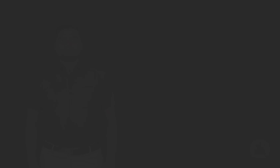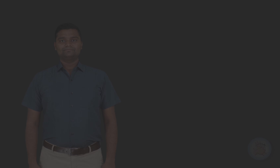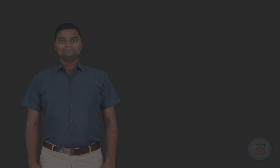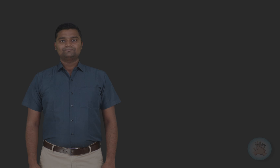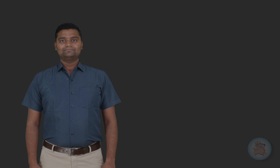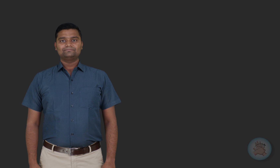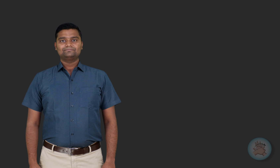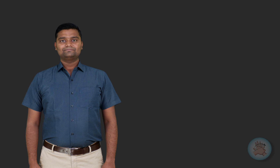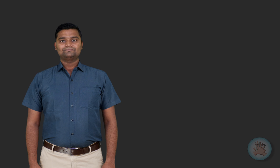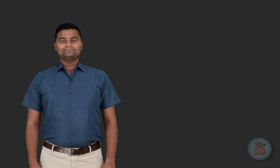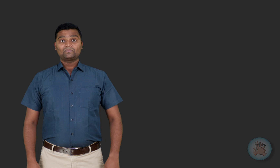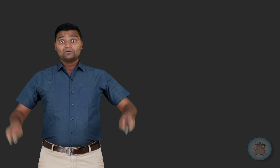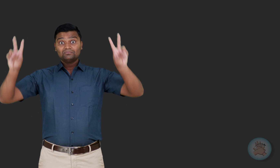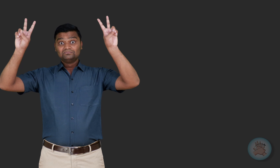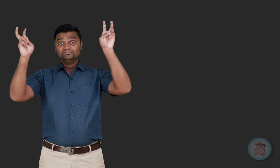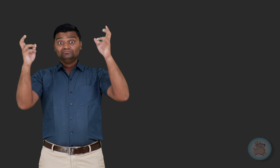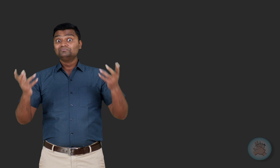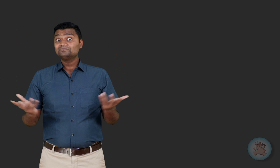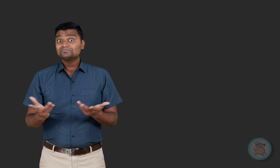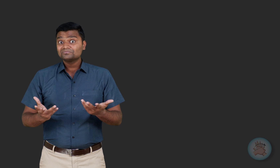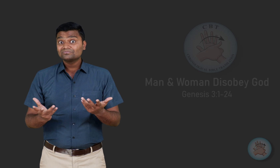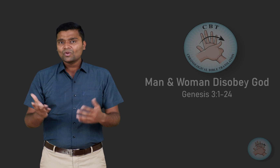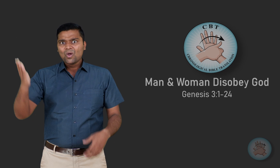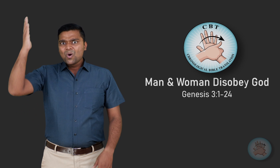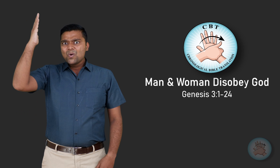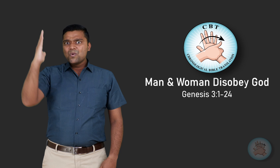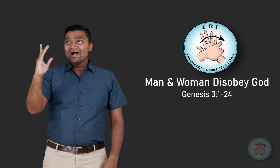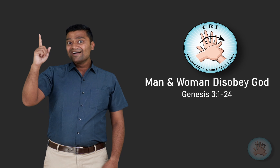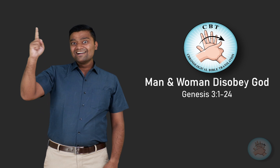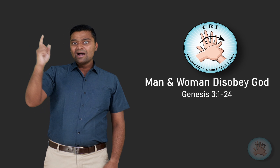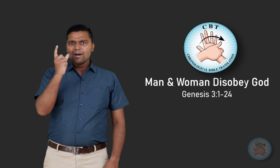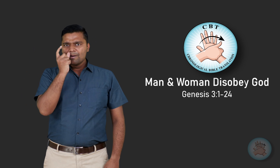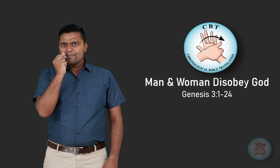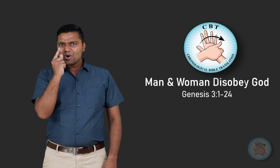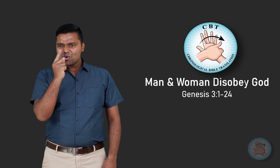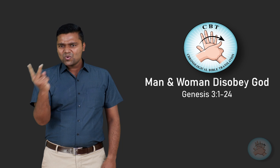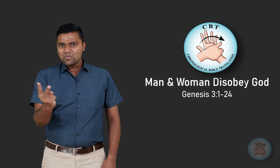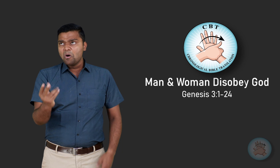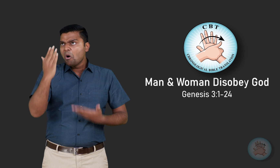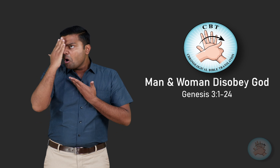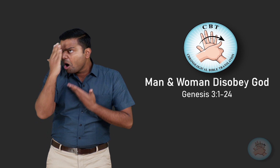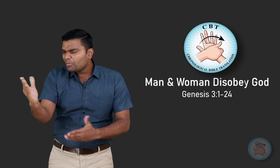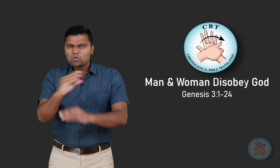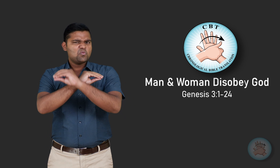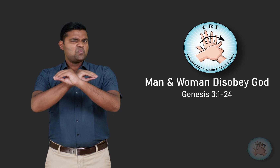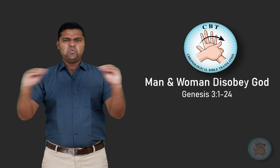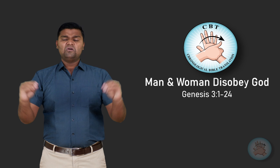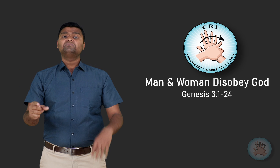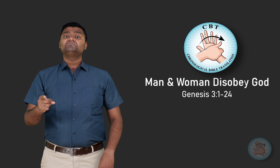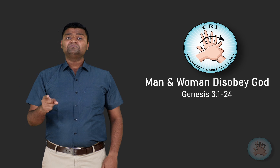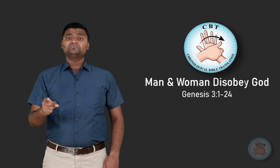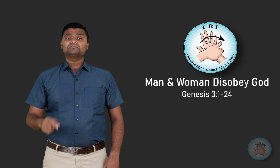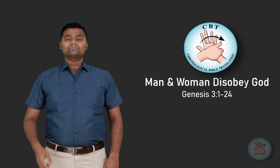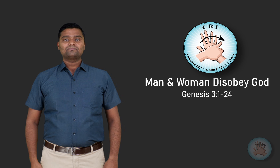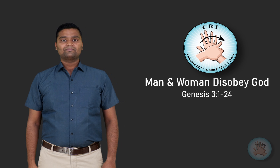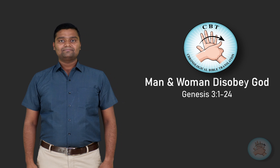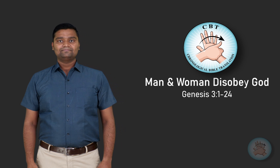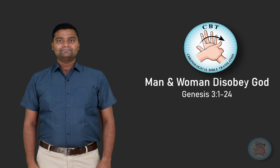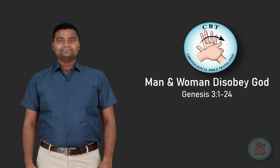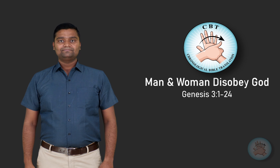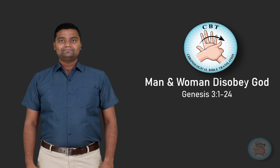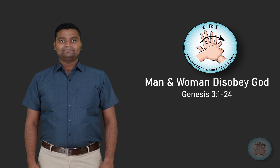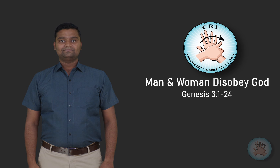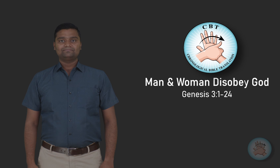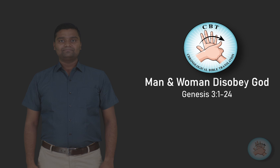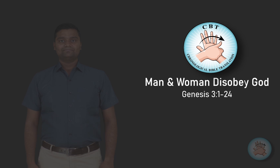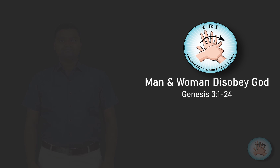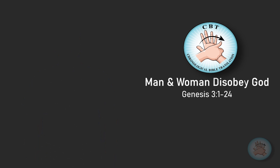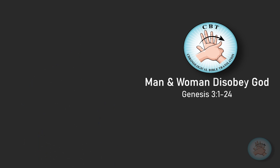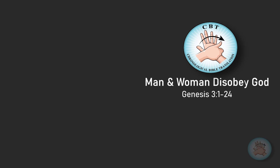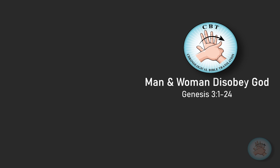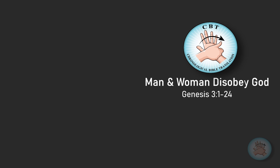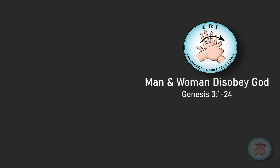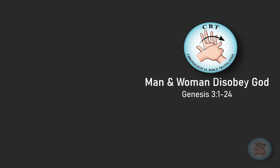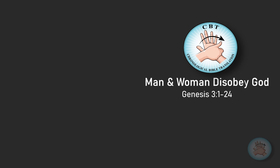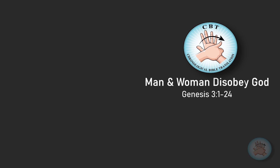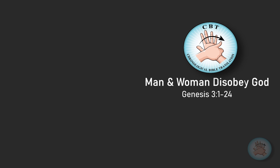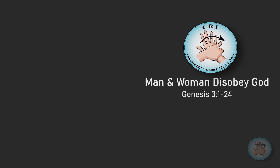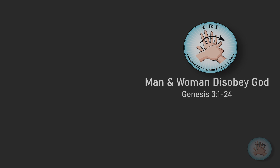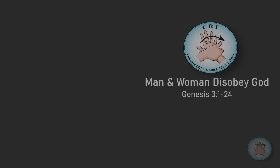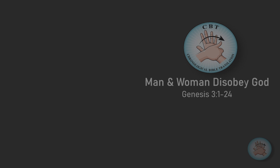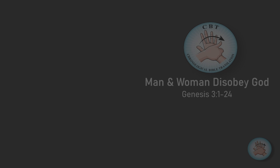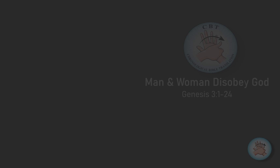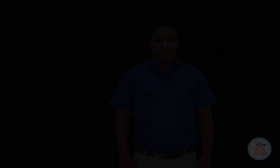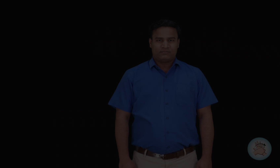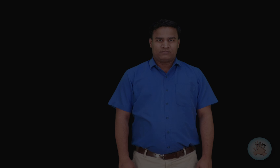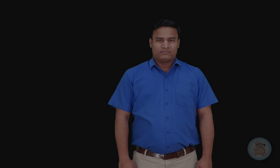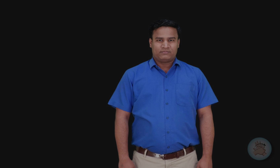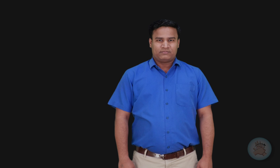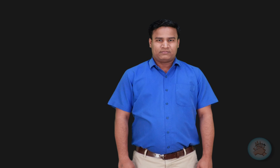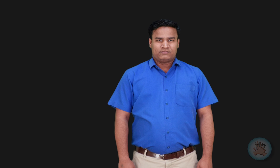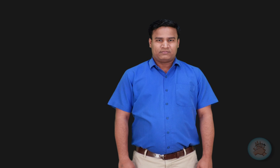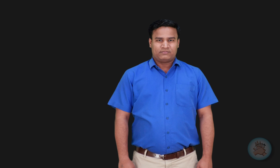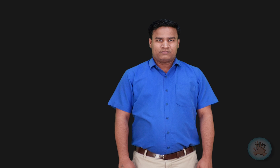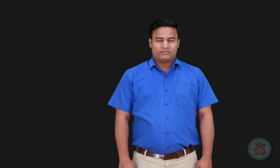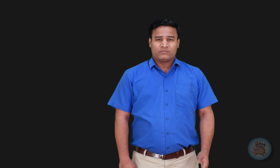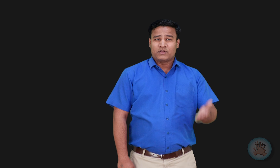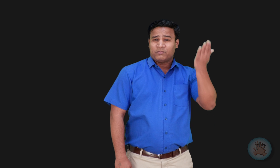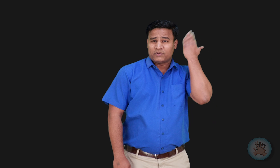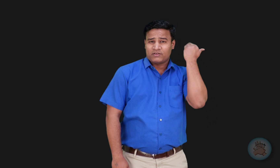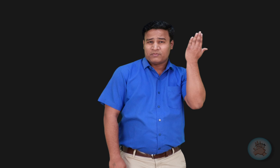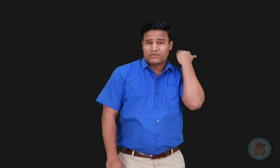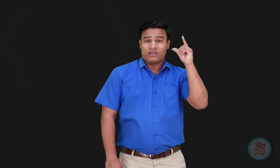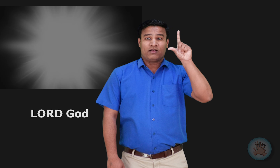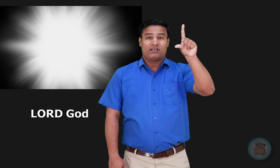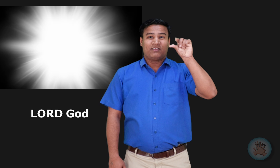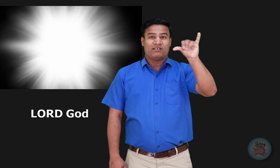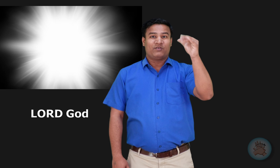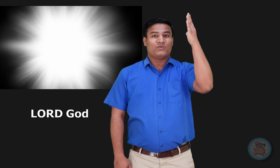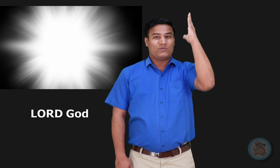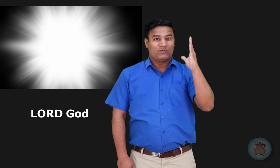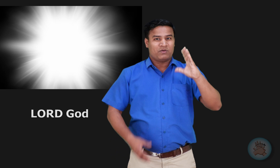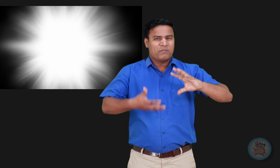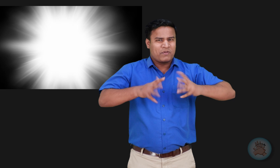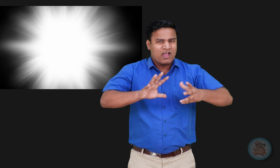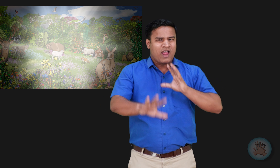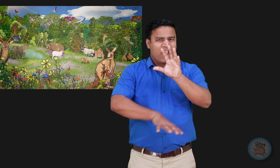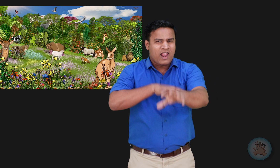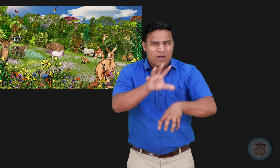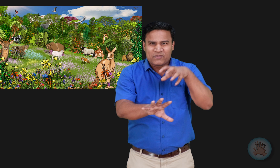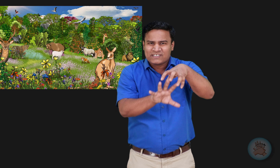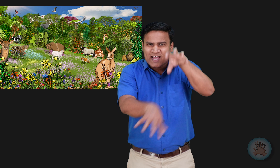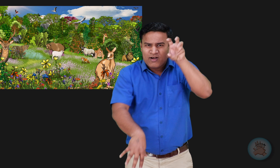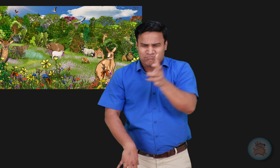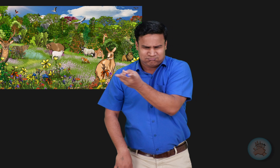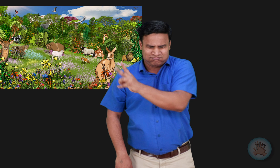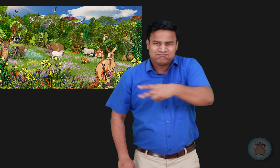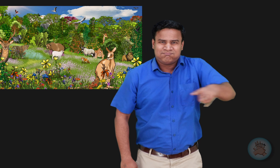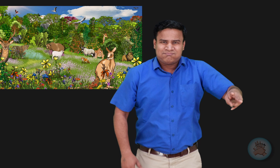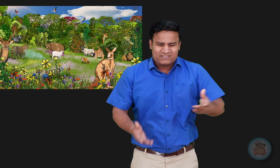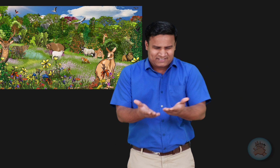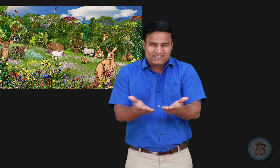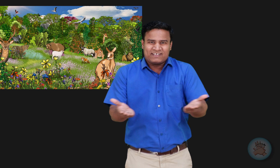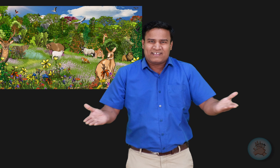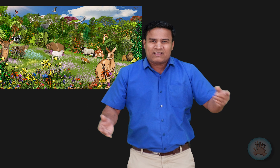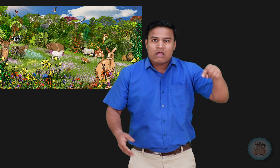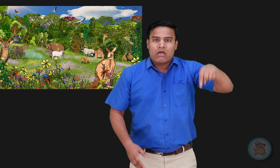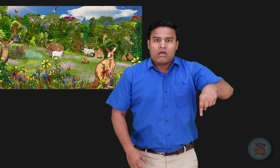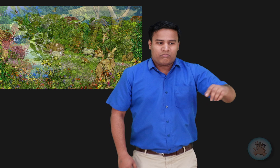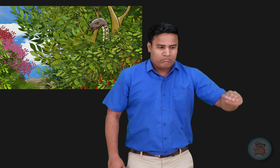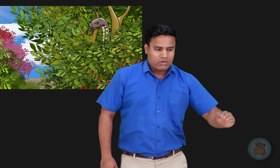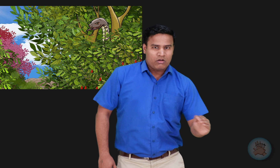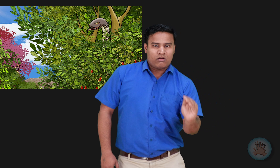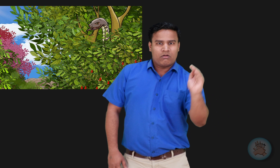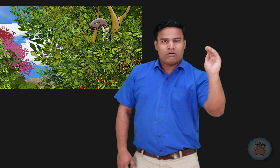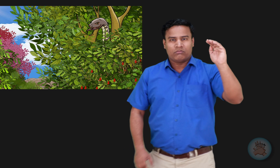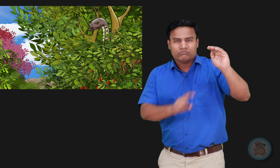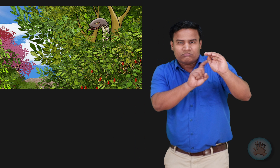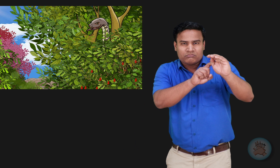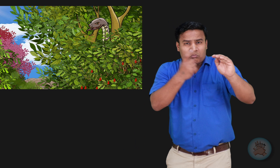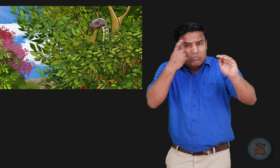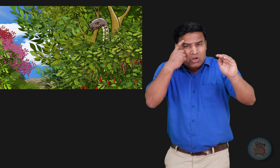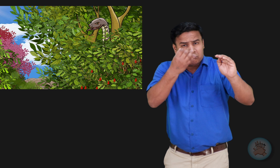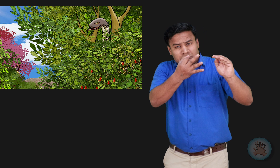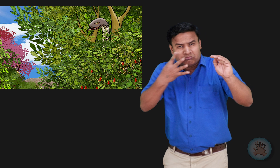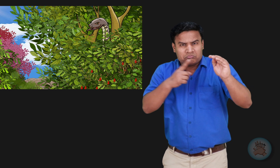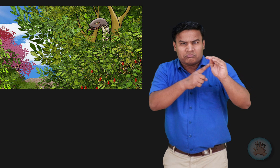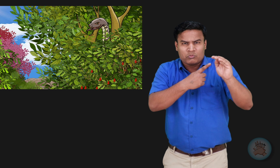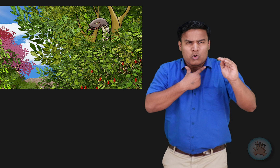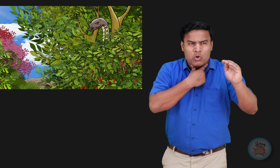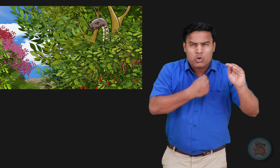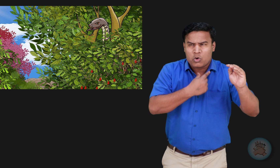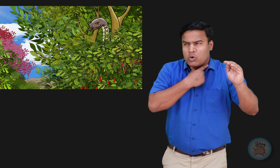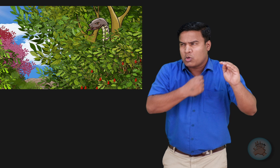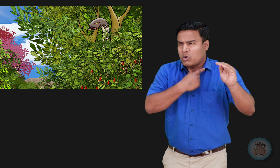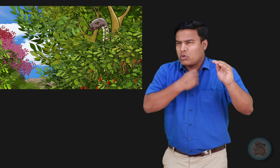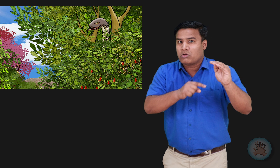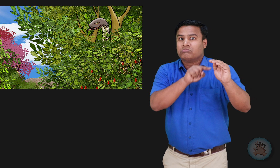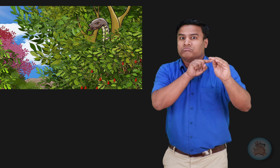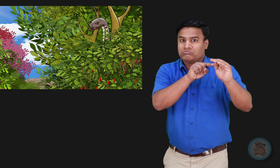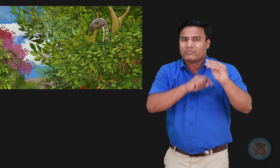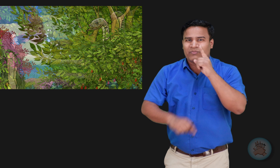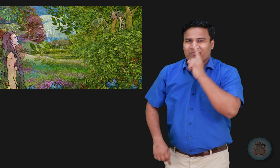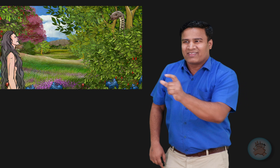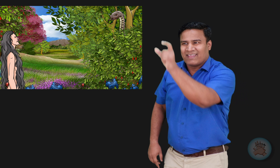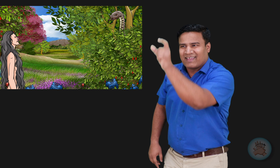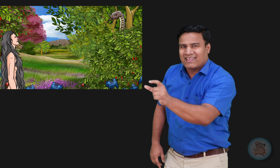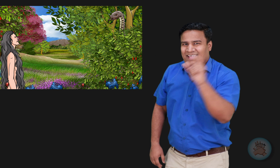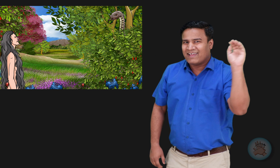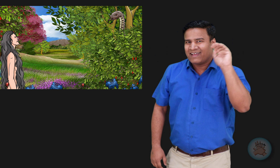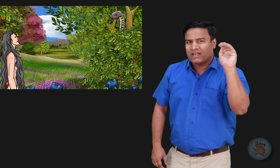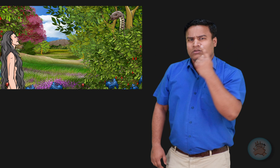Now the serpent was more crafty than any beast of the field that the LORD God had made.